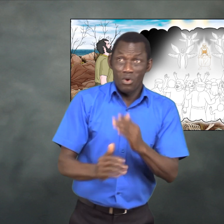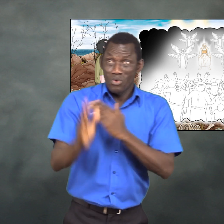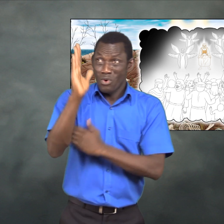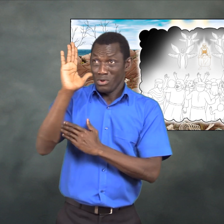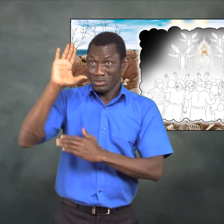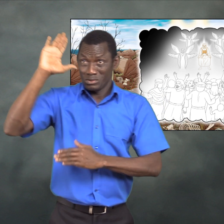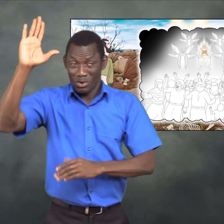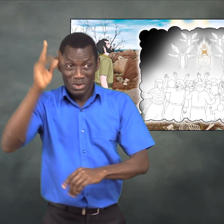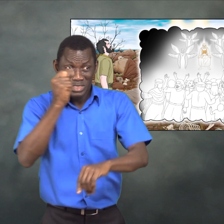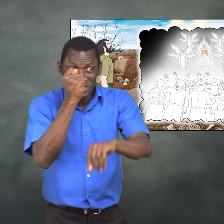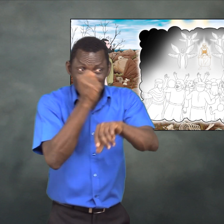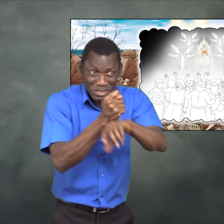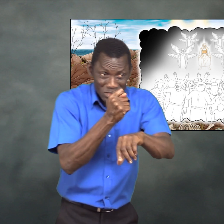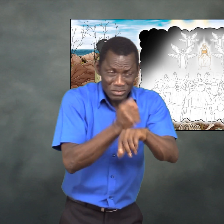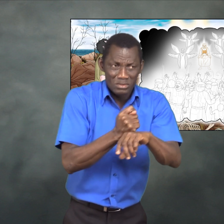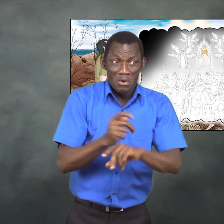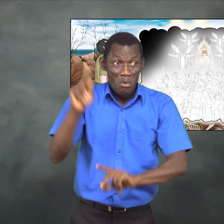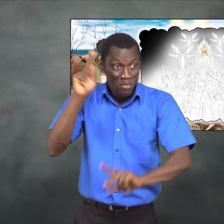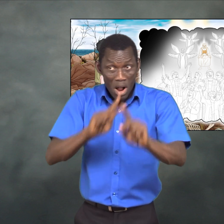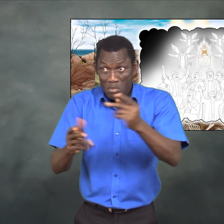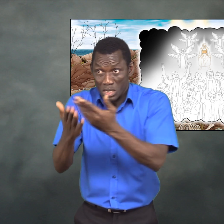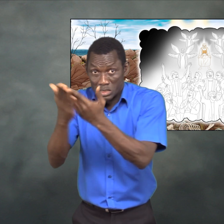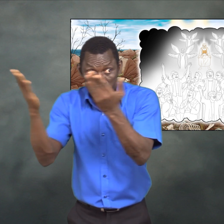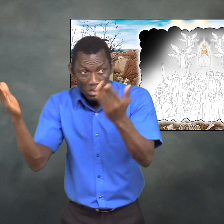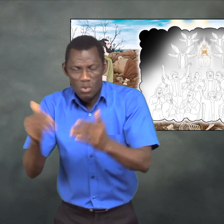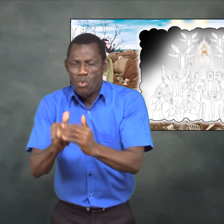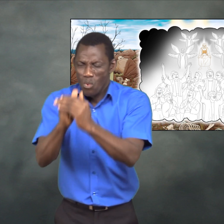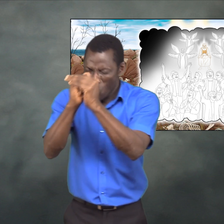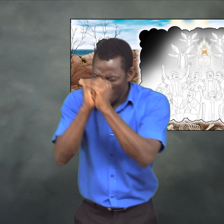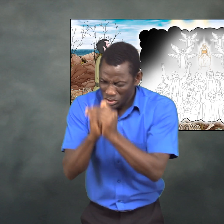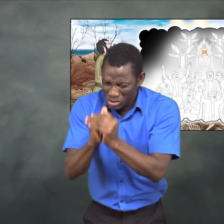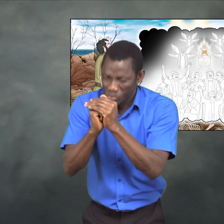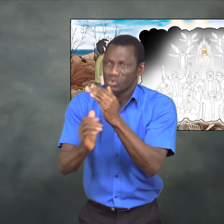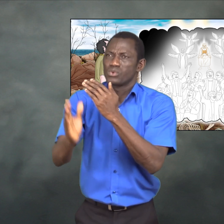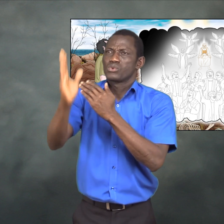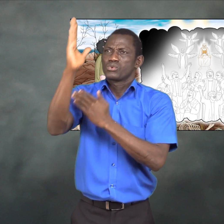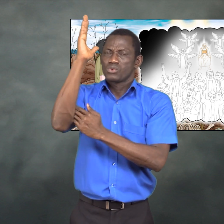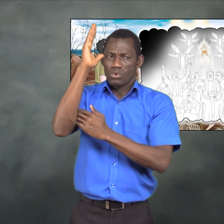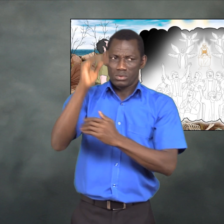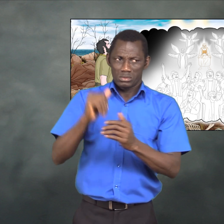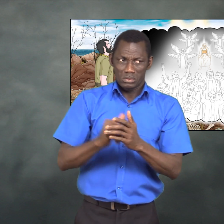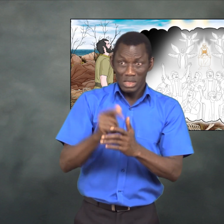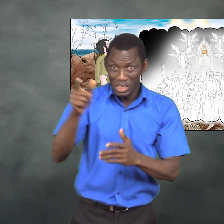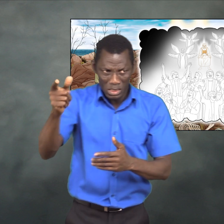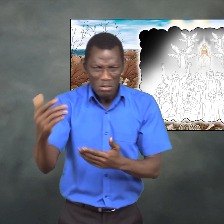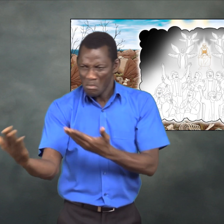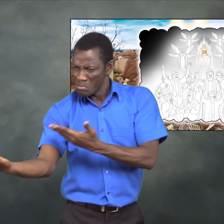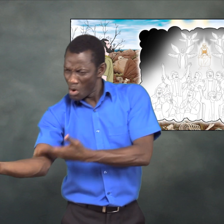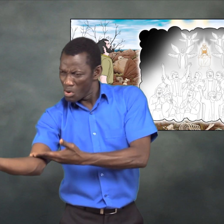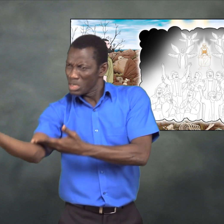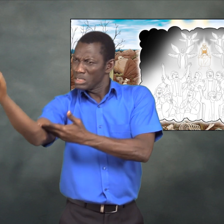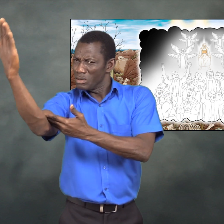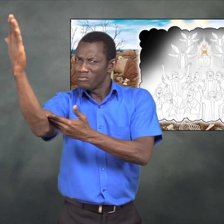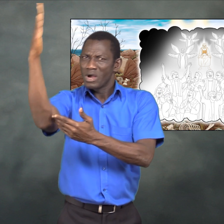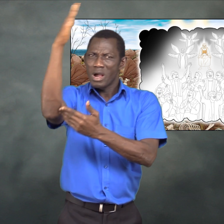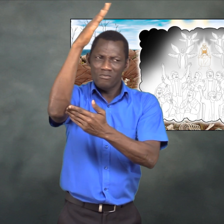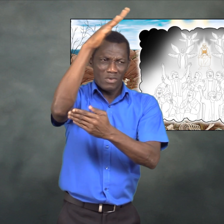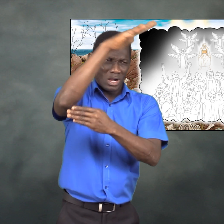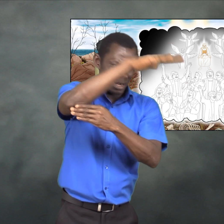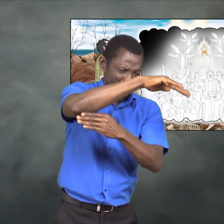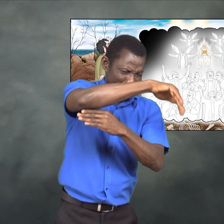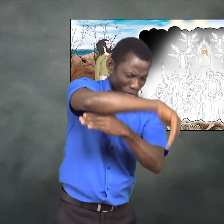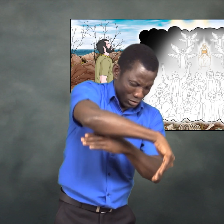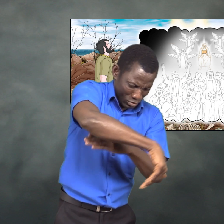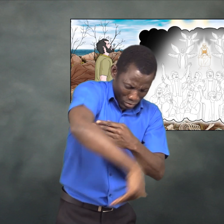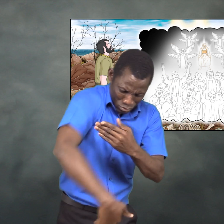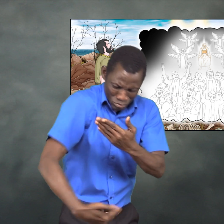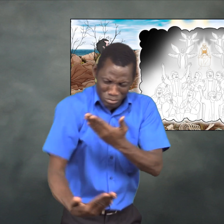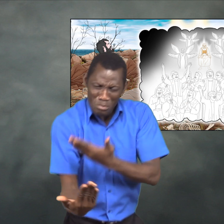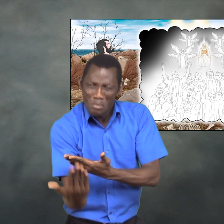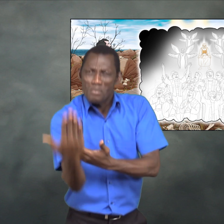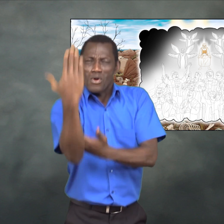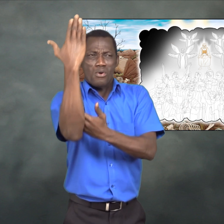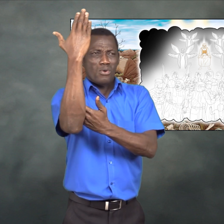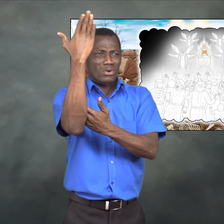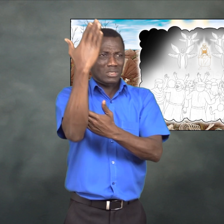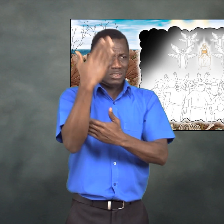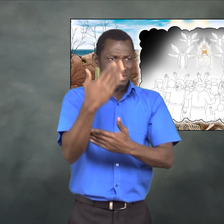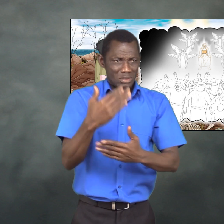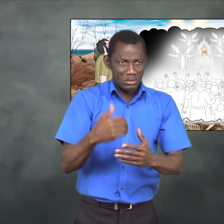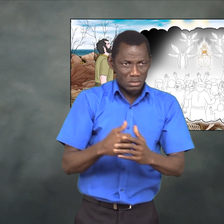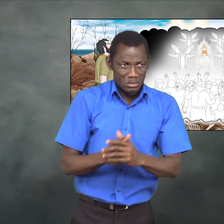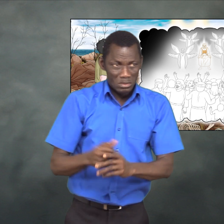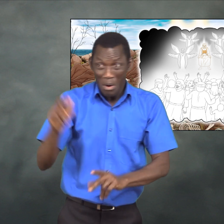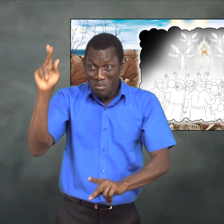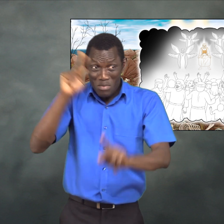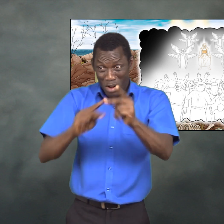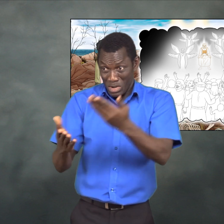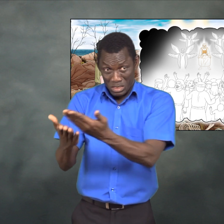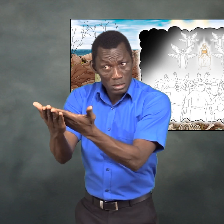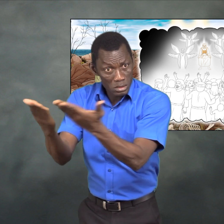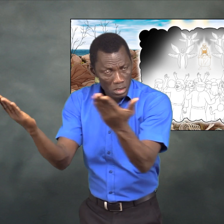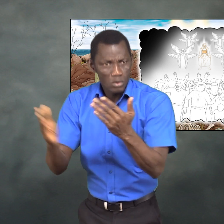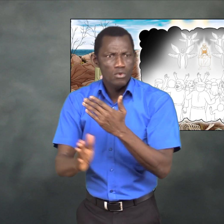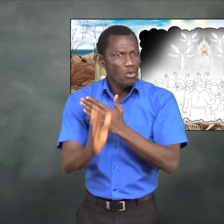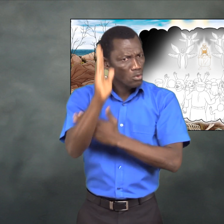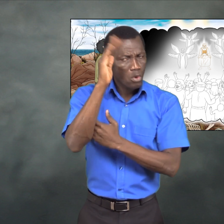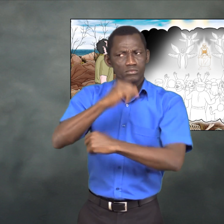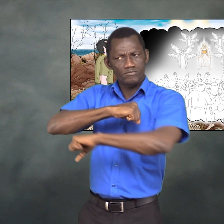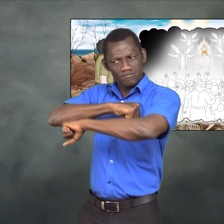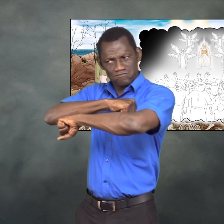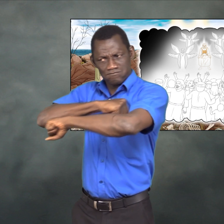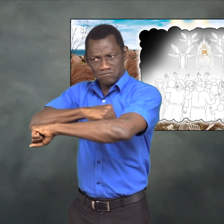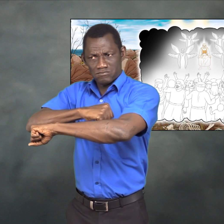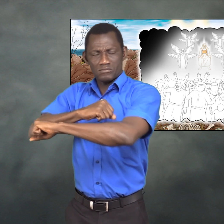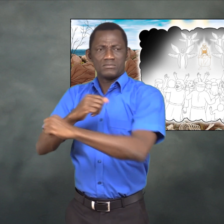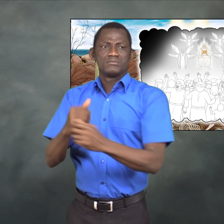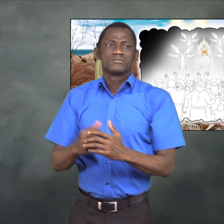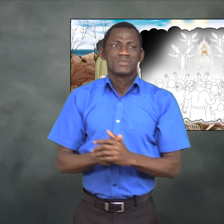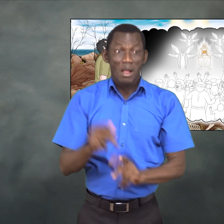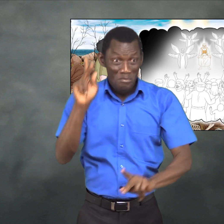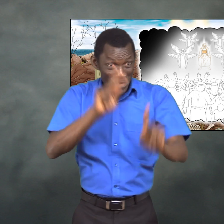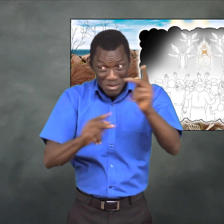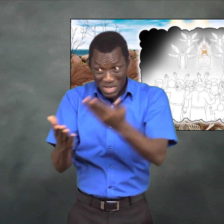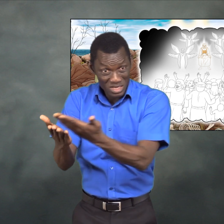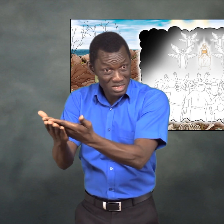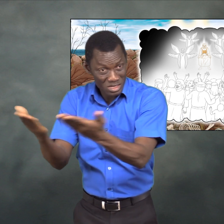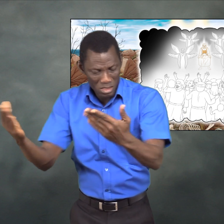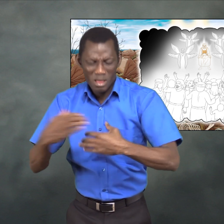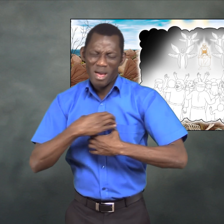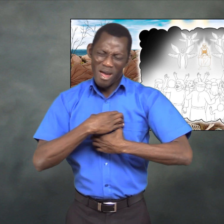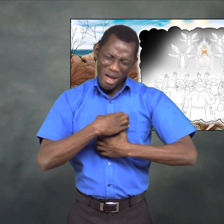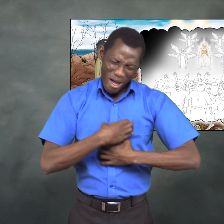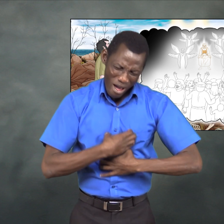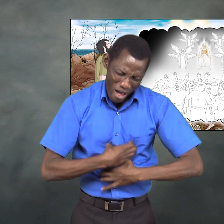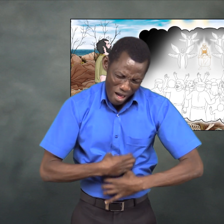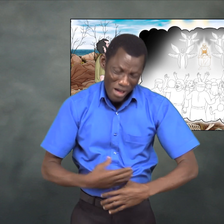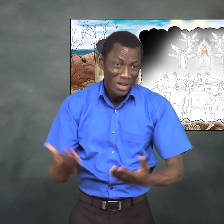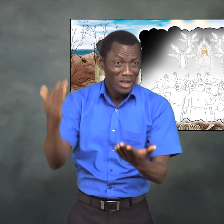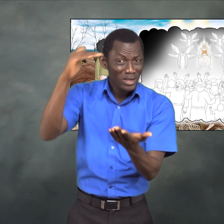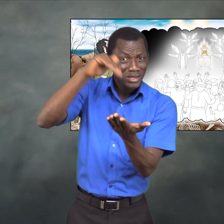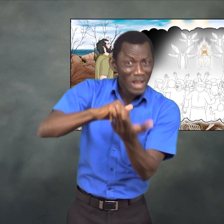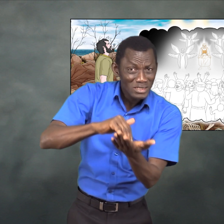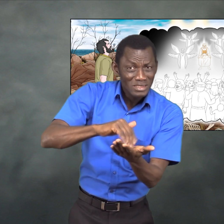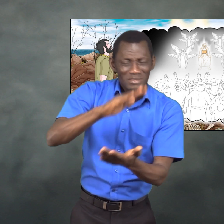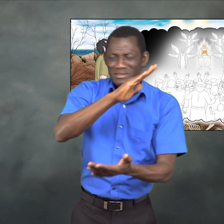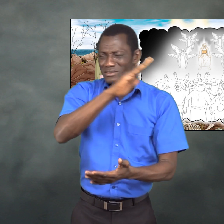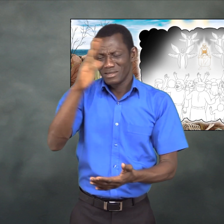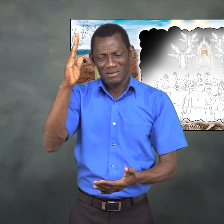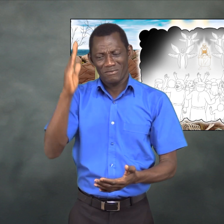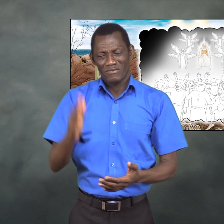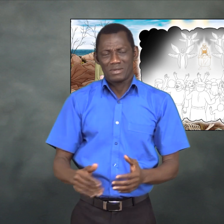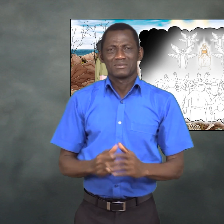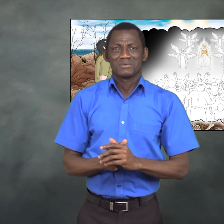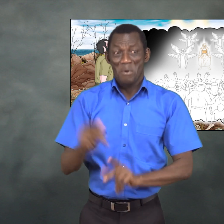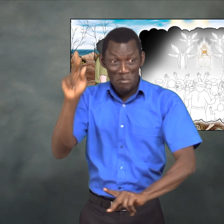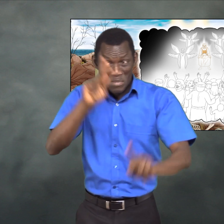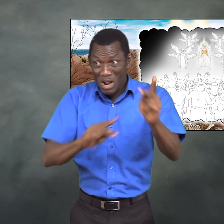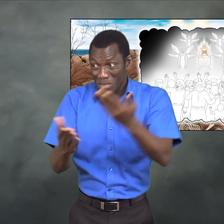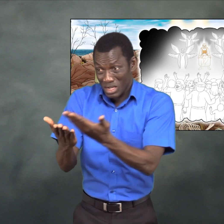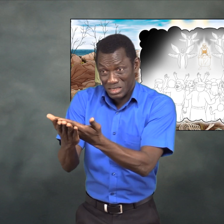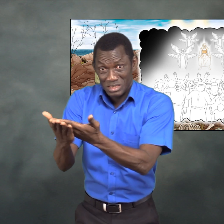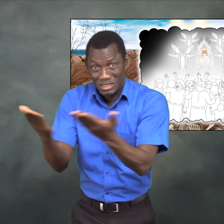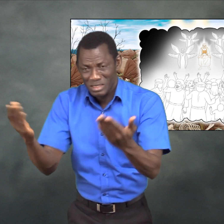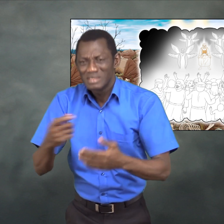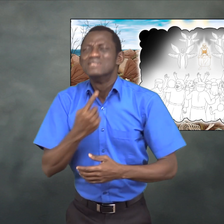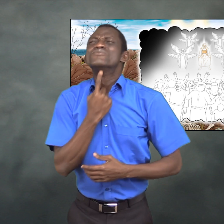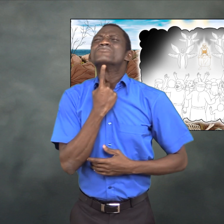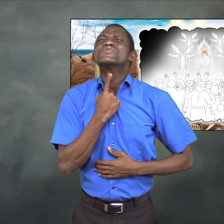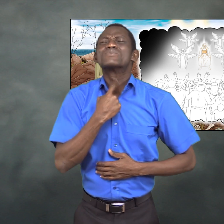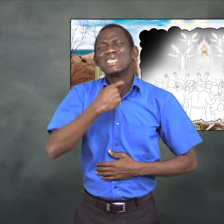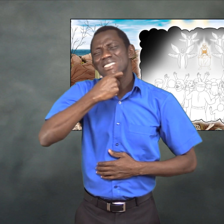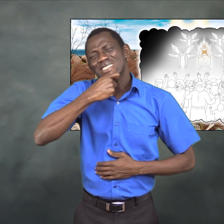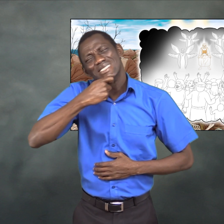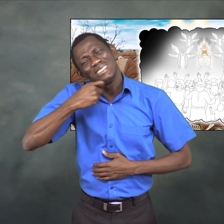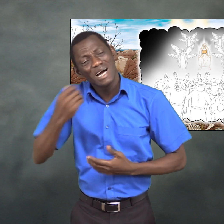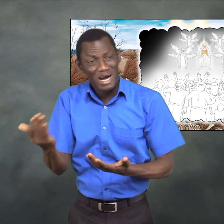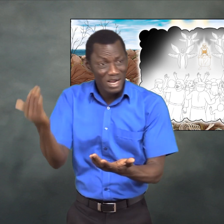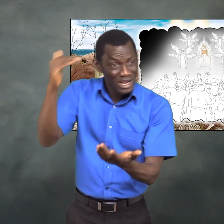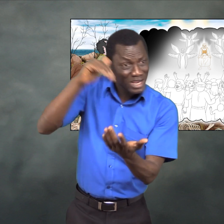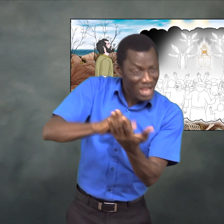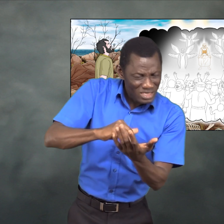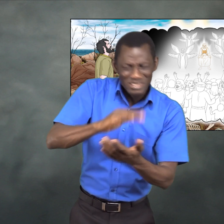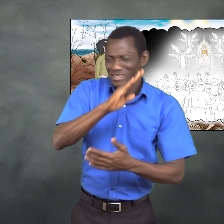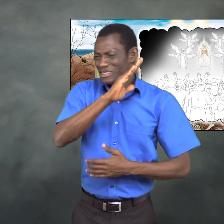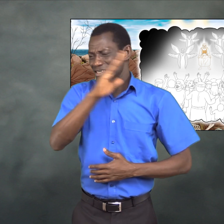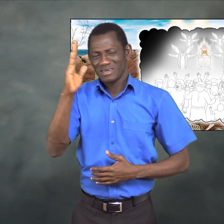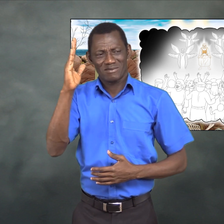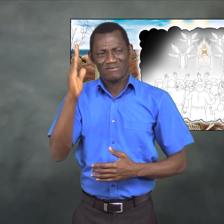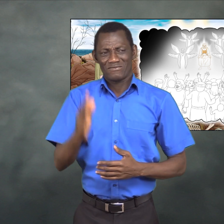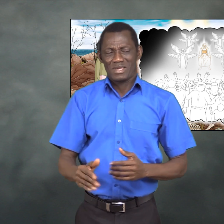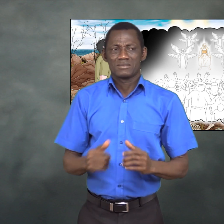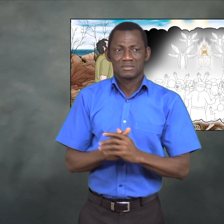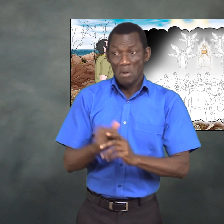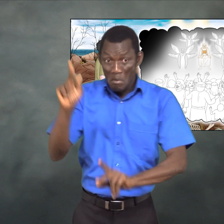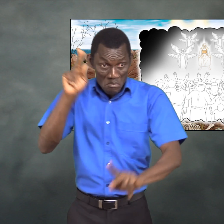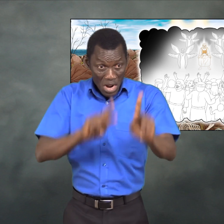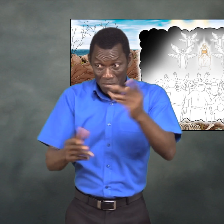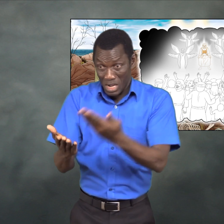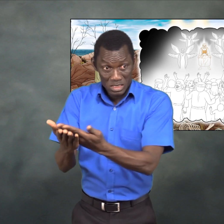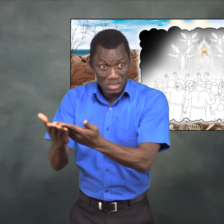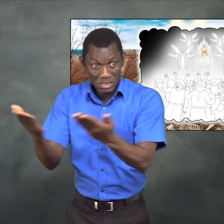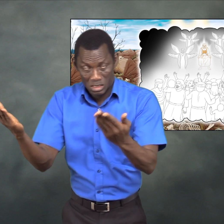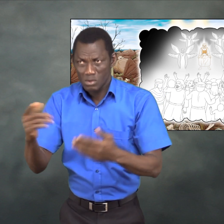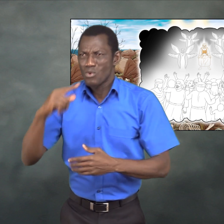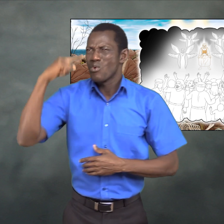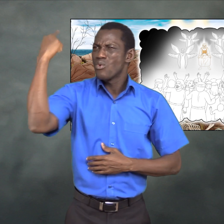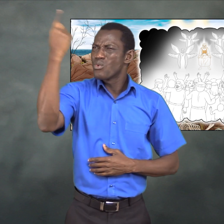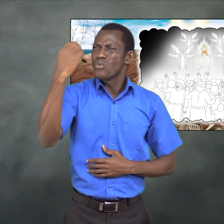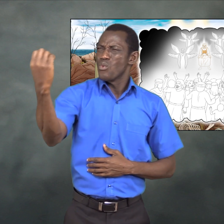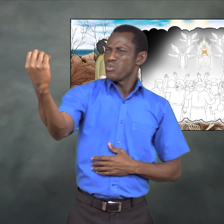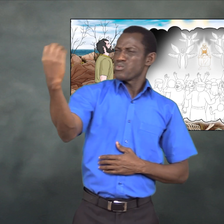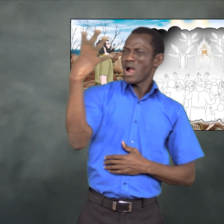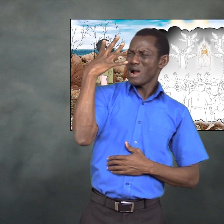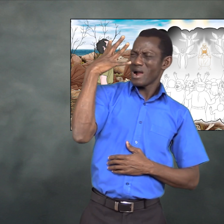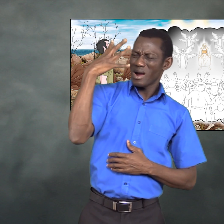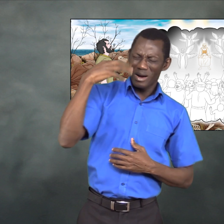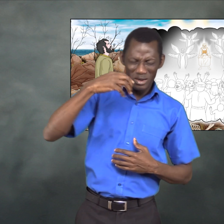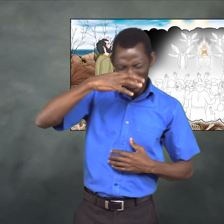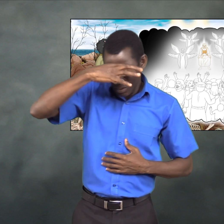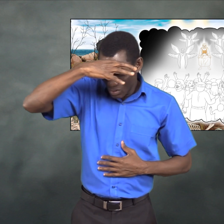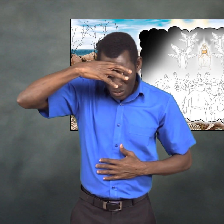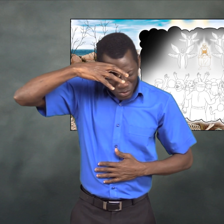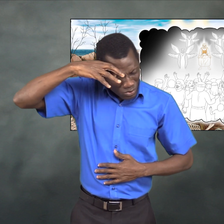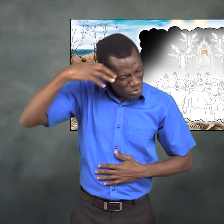and the One seated on the throne will spread His tabernacle over them. ‘Never again will they hunger, and never will they thirst;